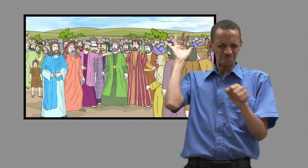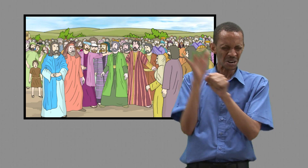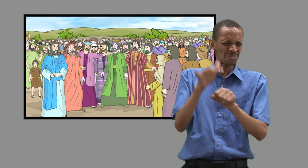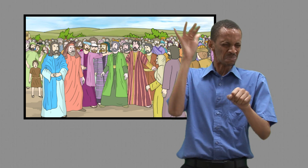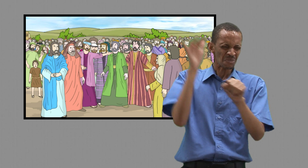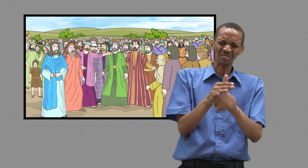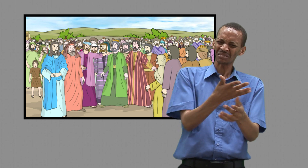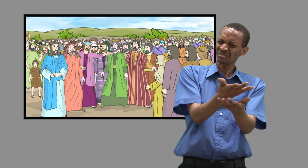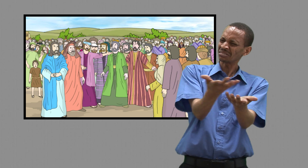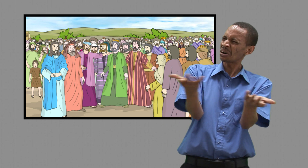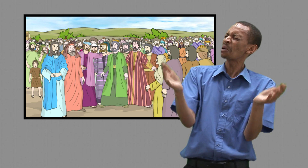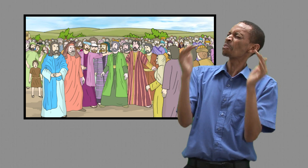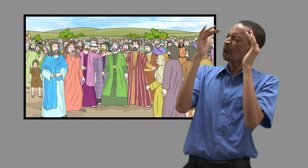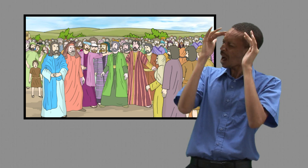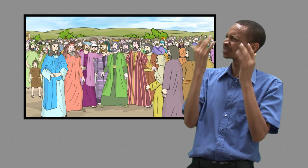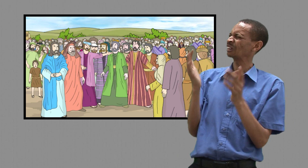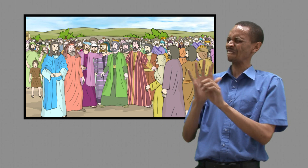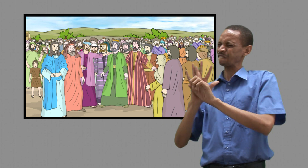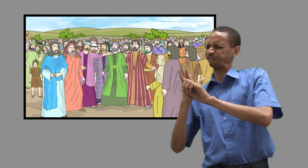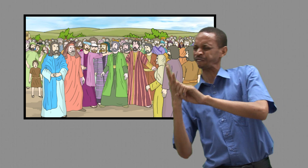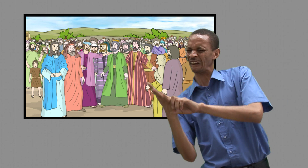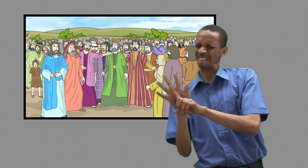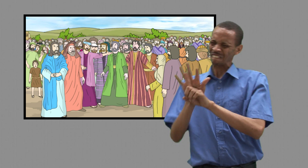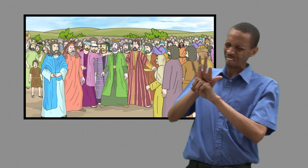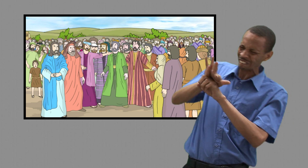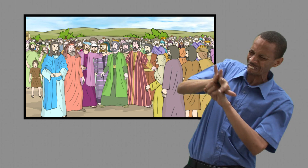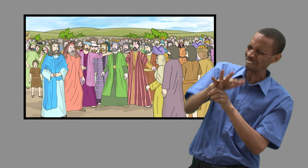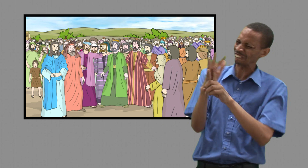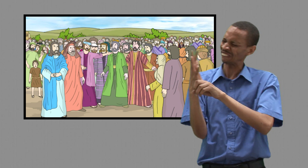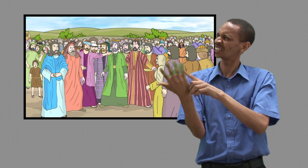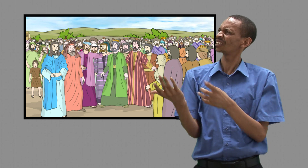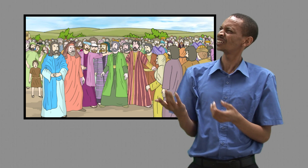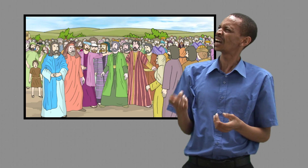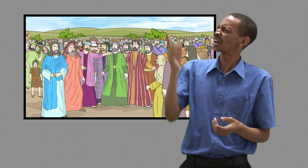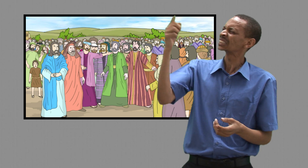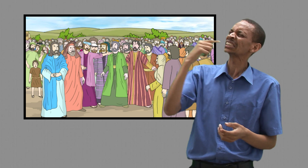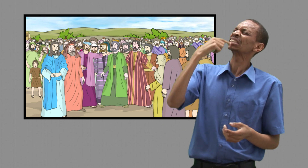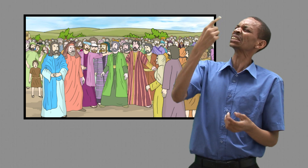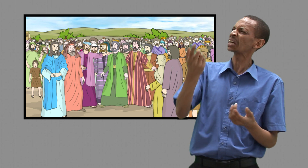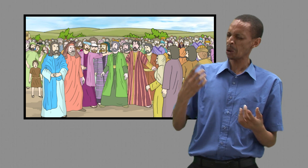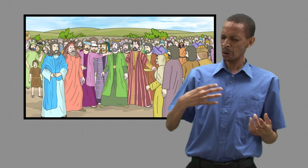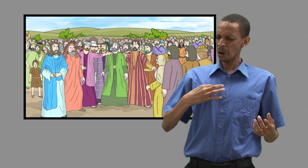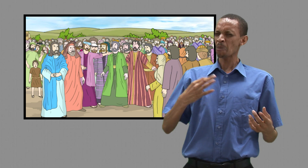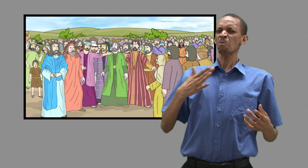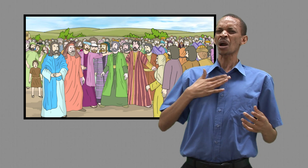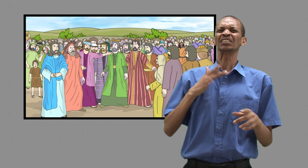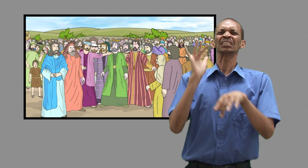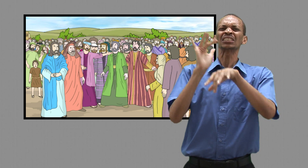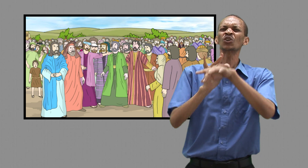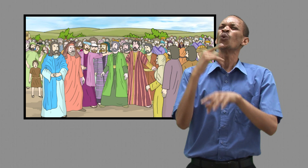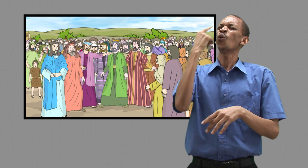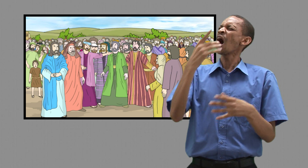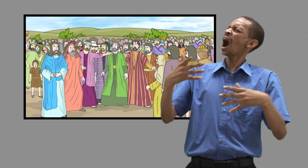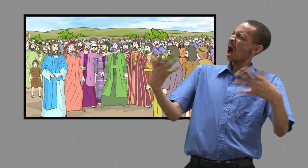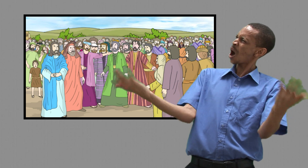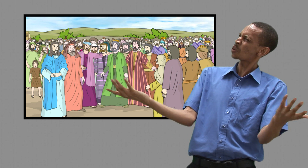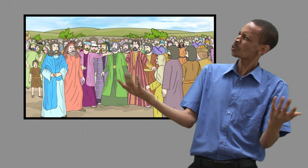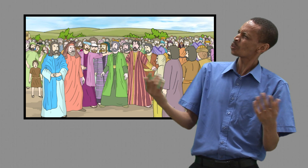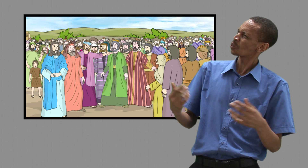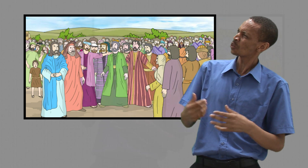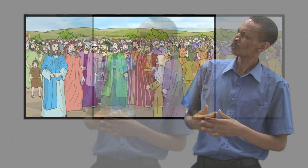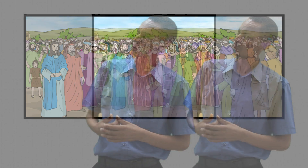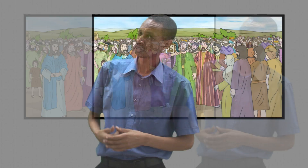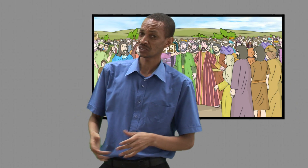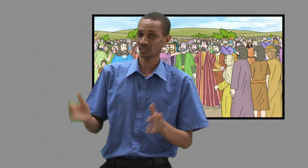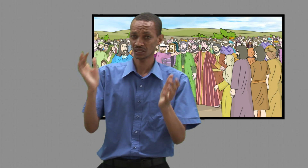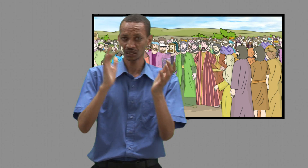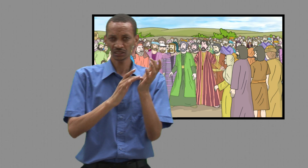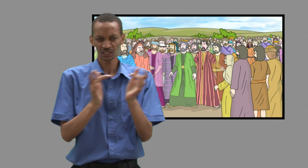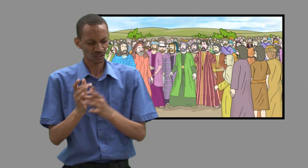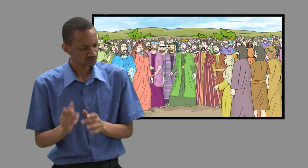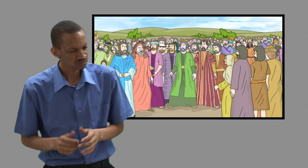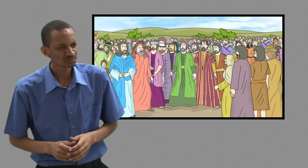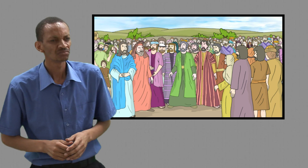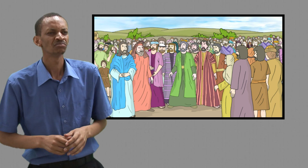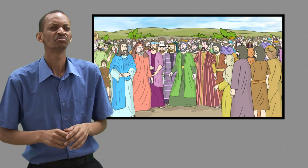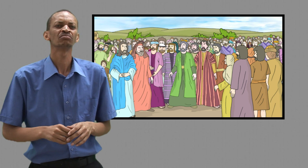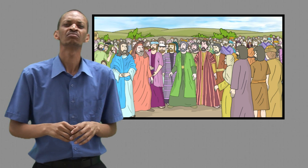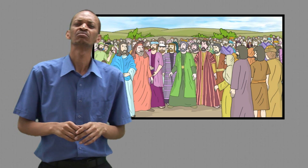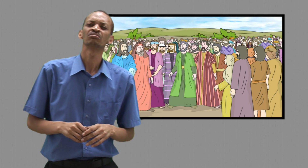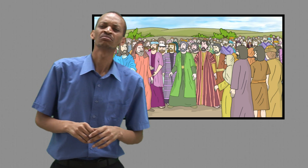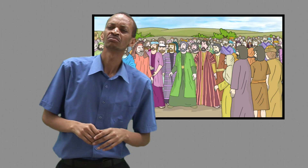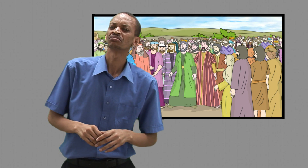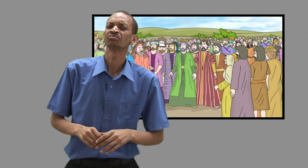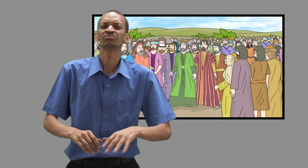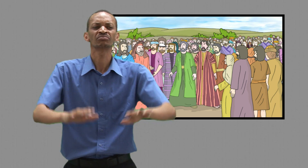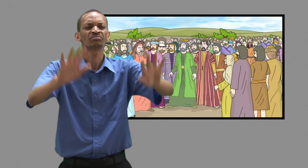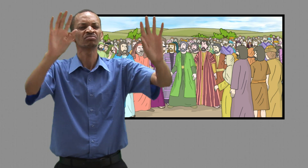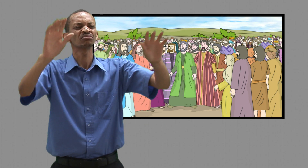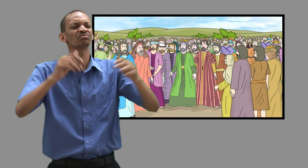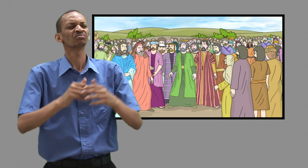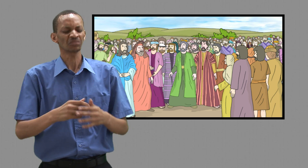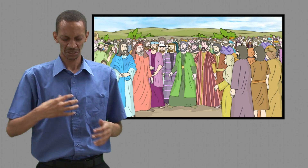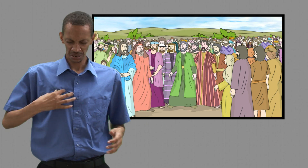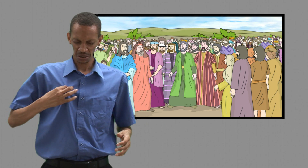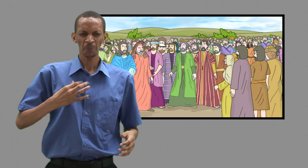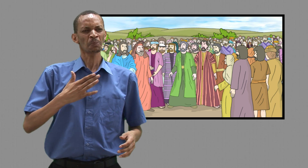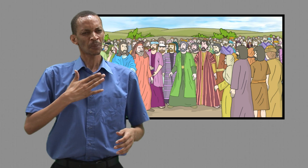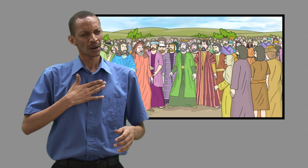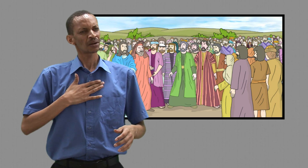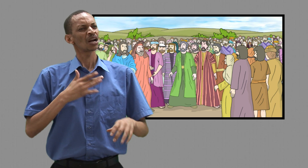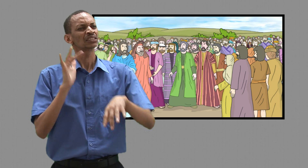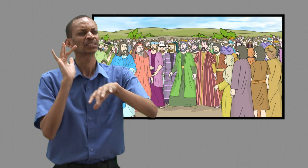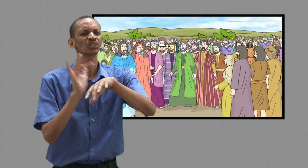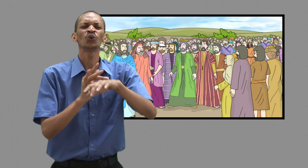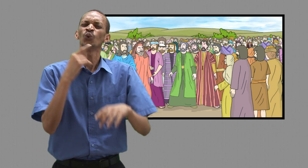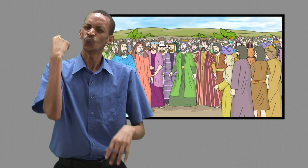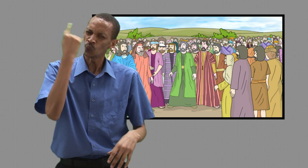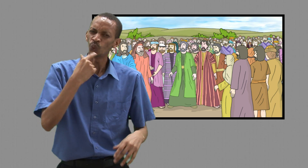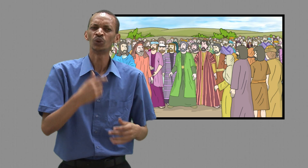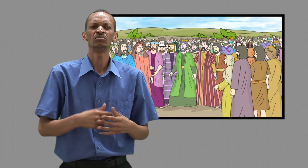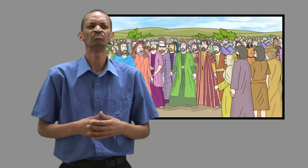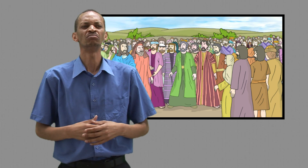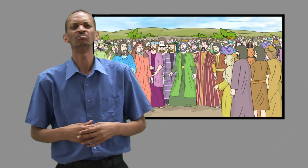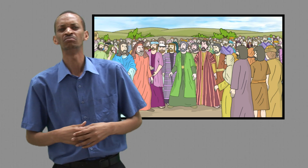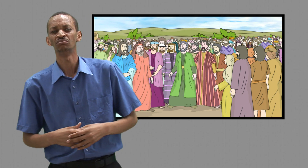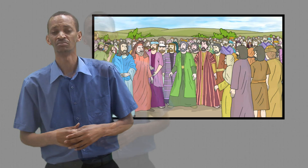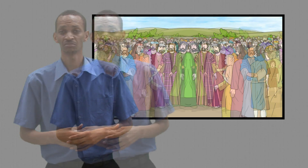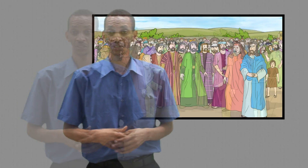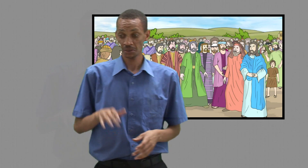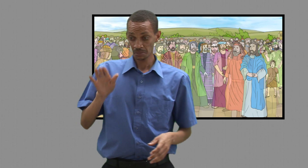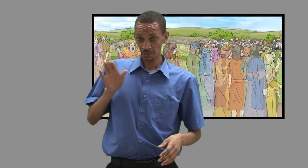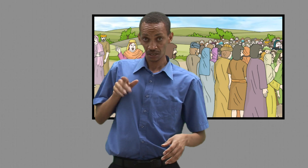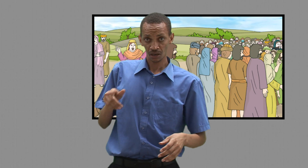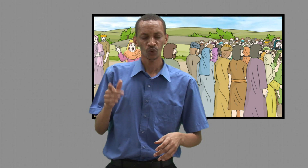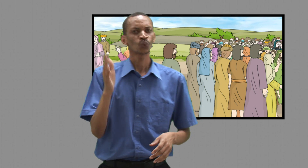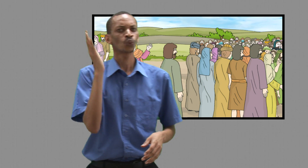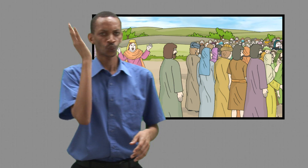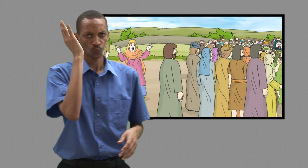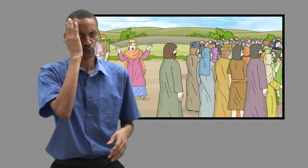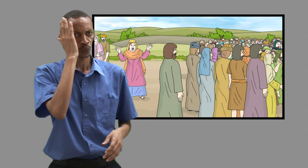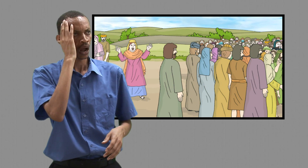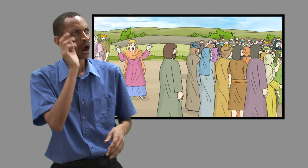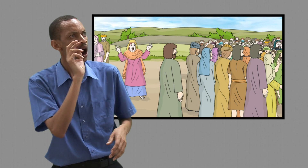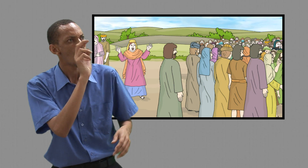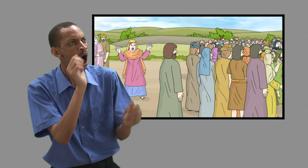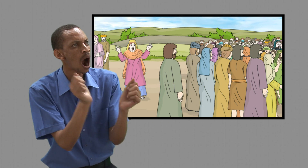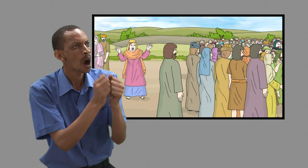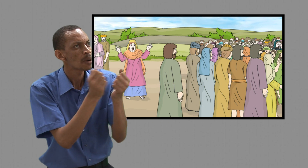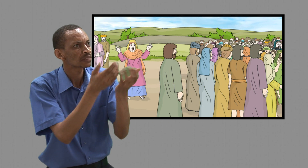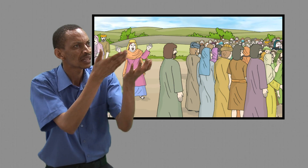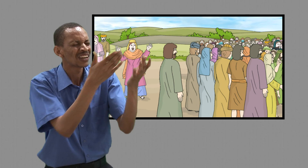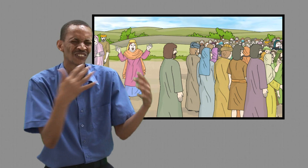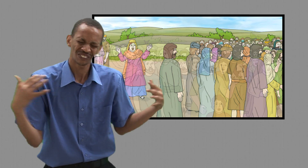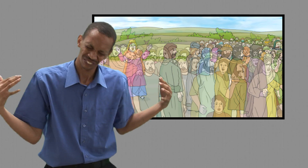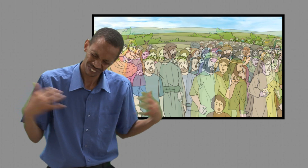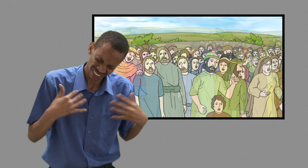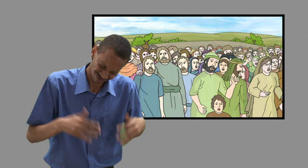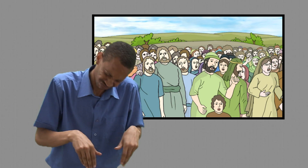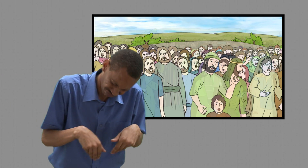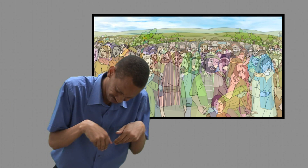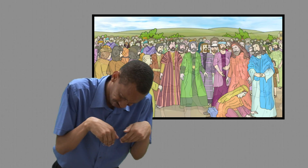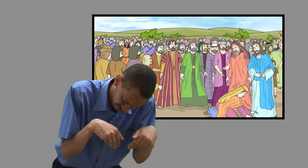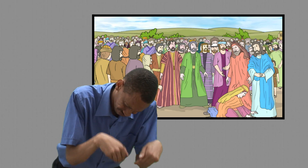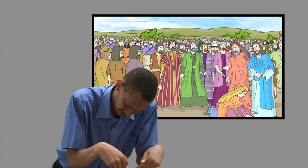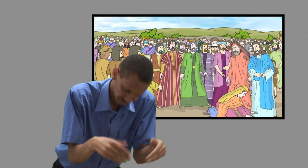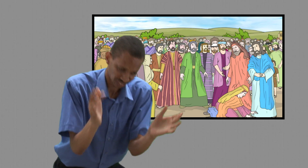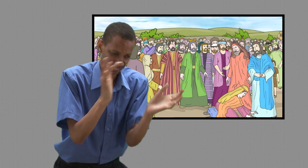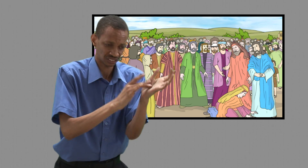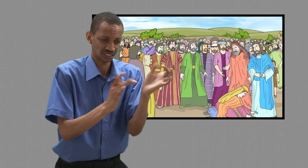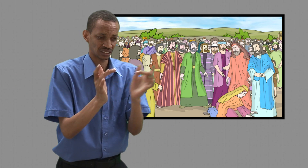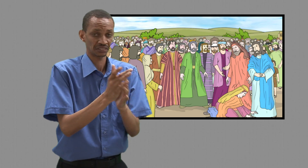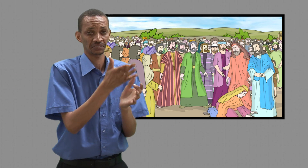His disciples answered, “You can see the crowd pressing in on You, and yet You ask, ‘Who touched Me?’” But He kept looking around to see who had done this.